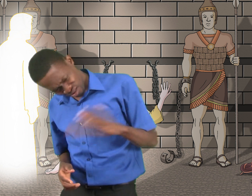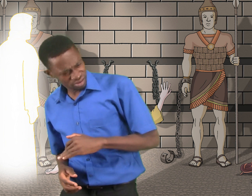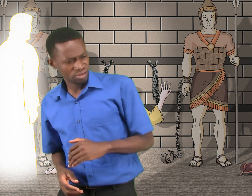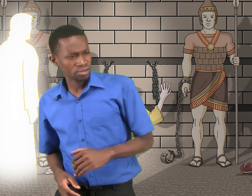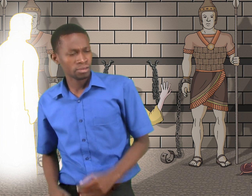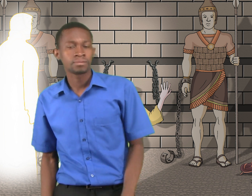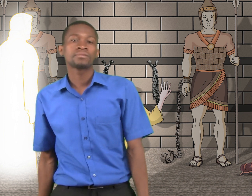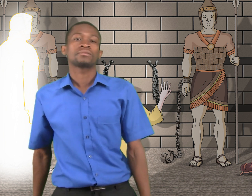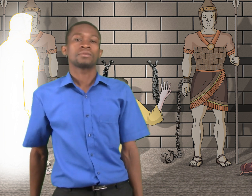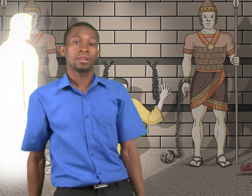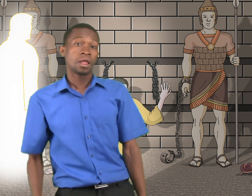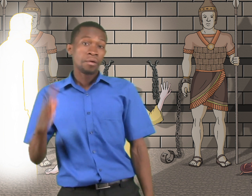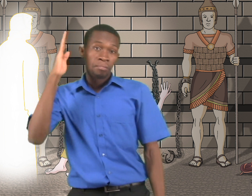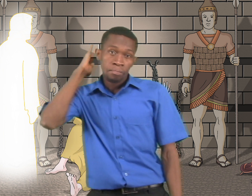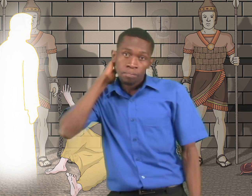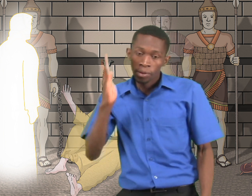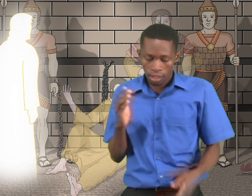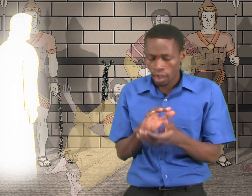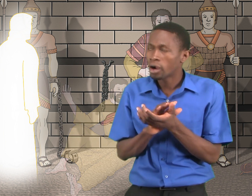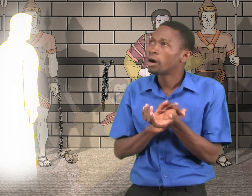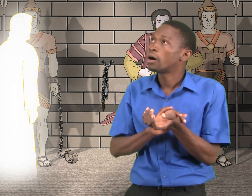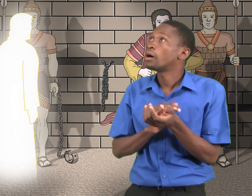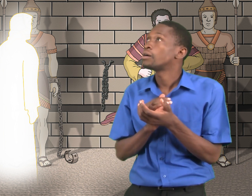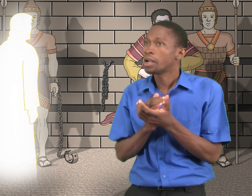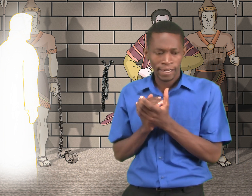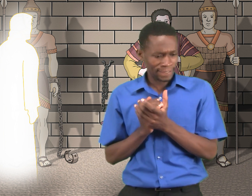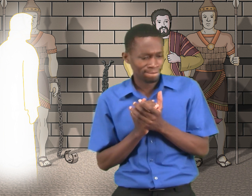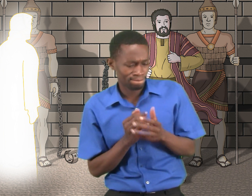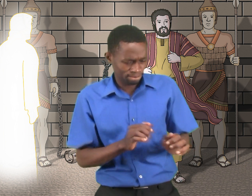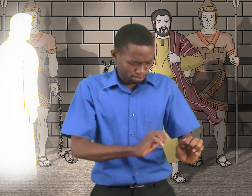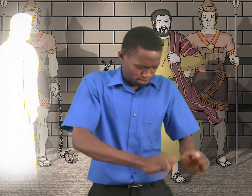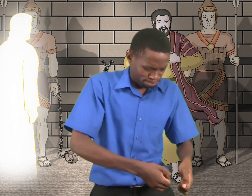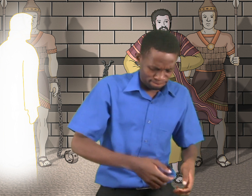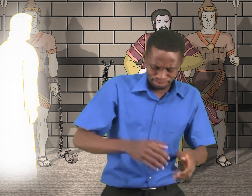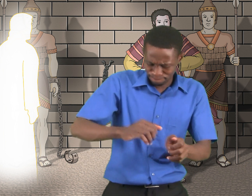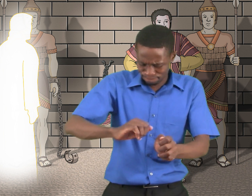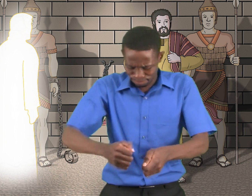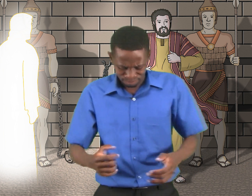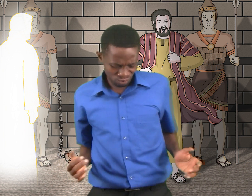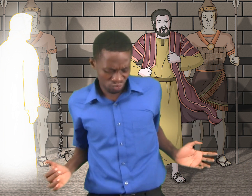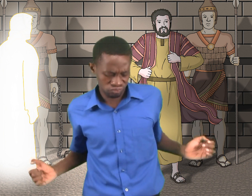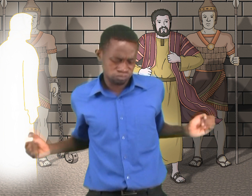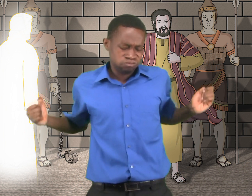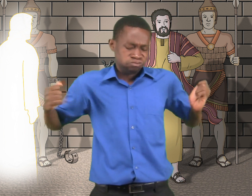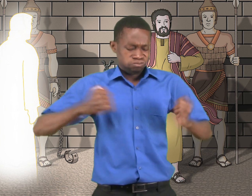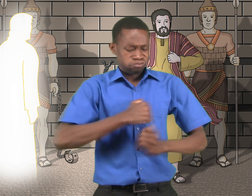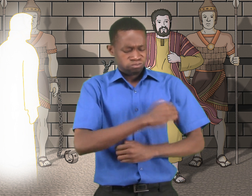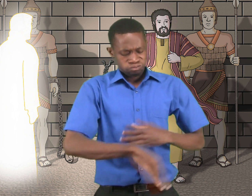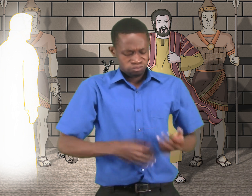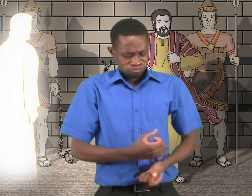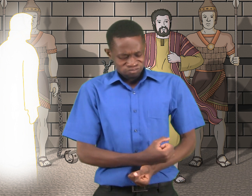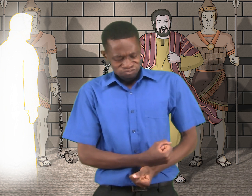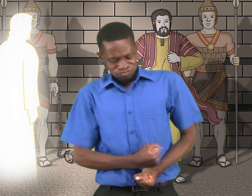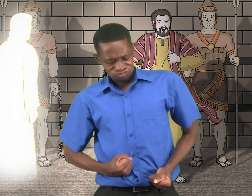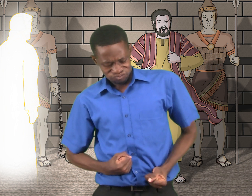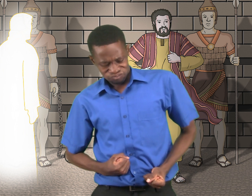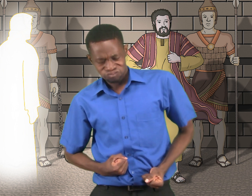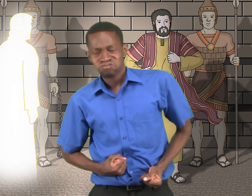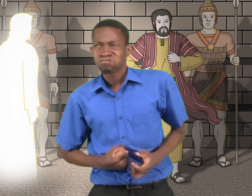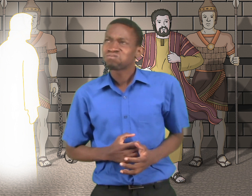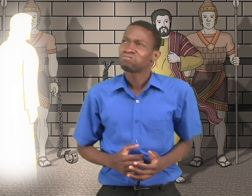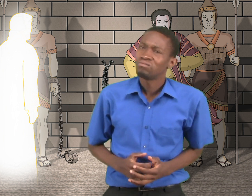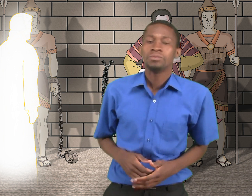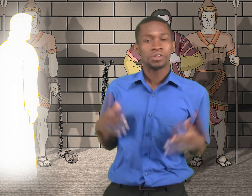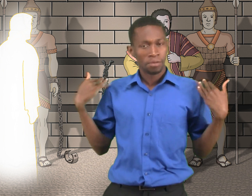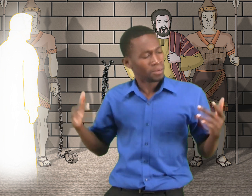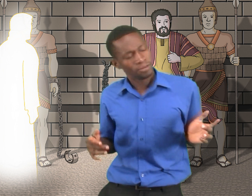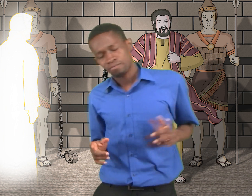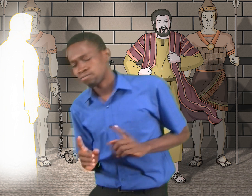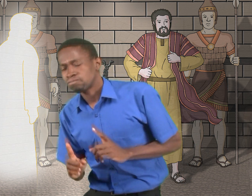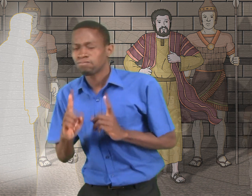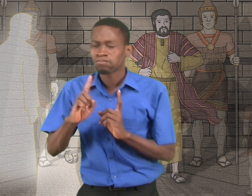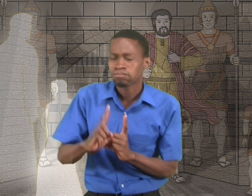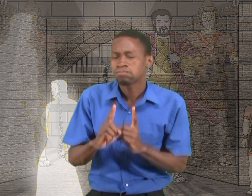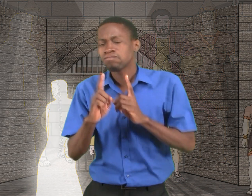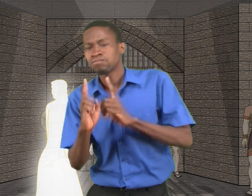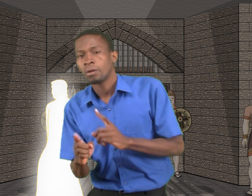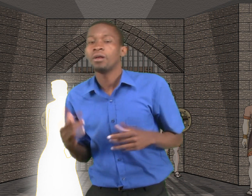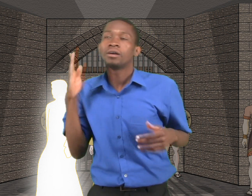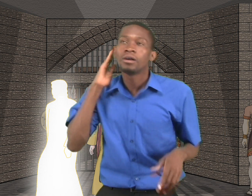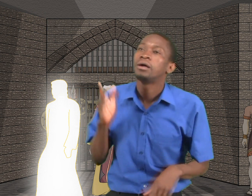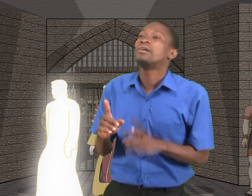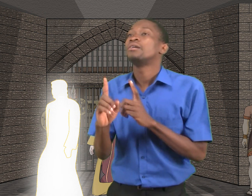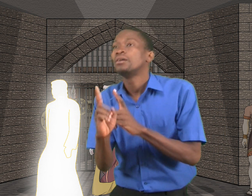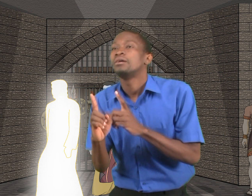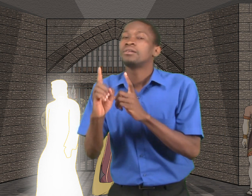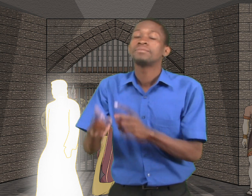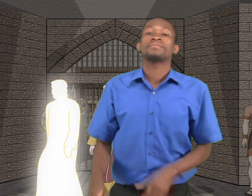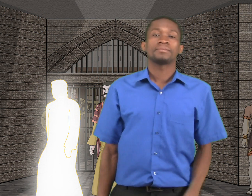Peter did so, and the angel told him, “Wrap your cloak around you and follow me.”